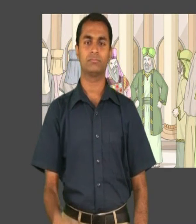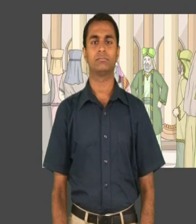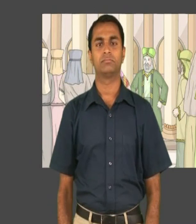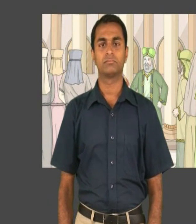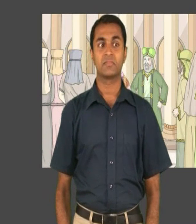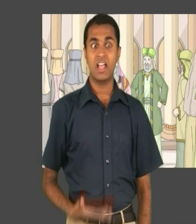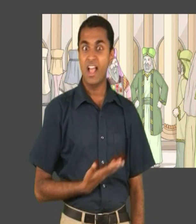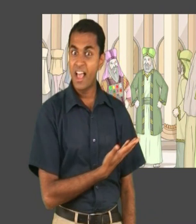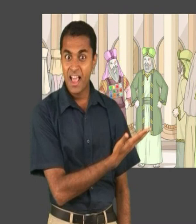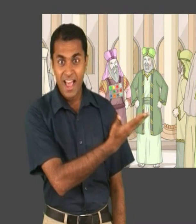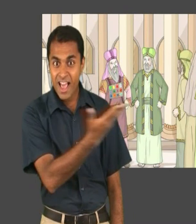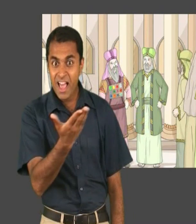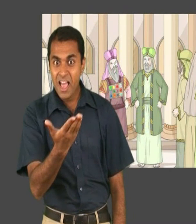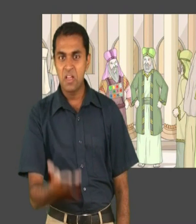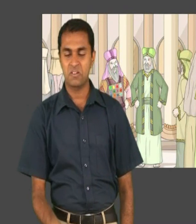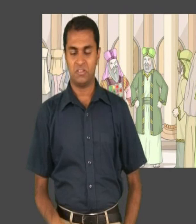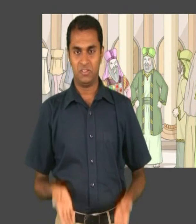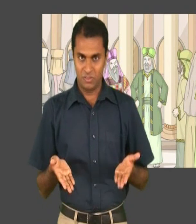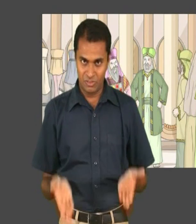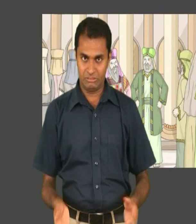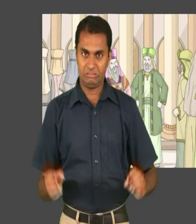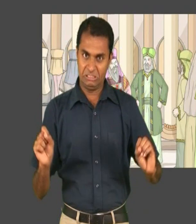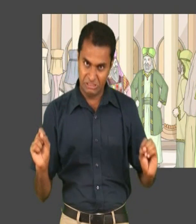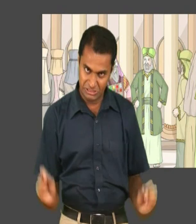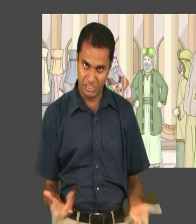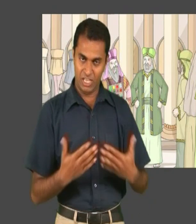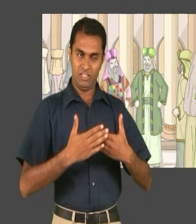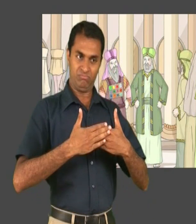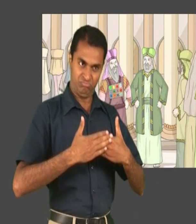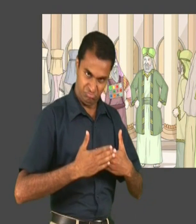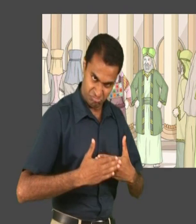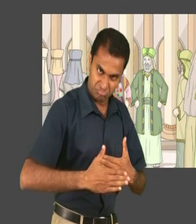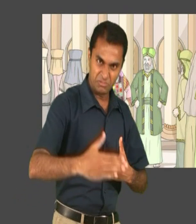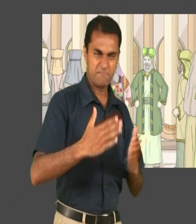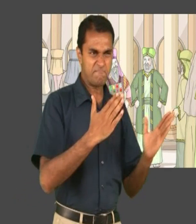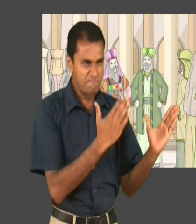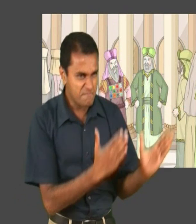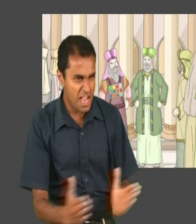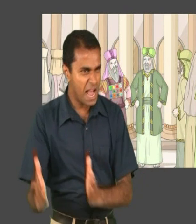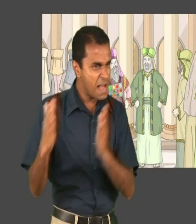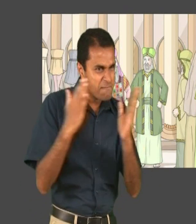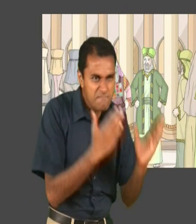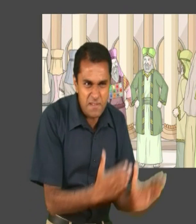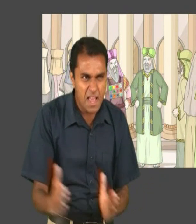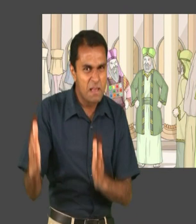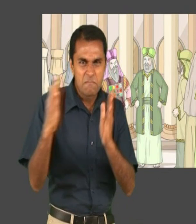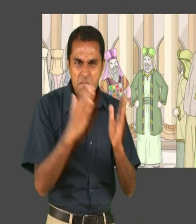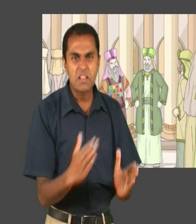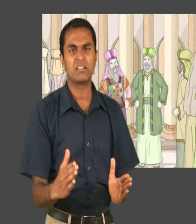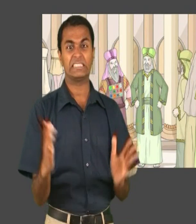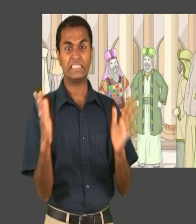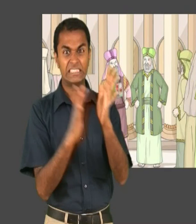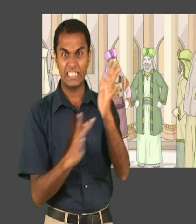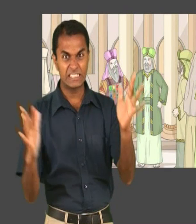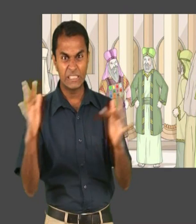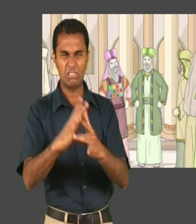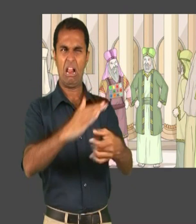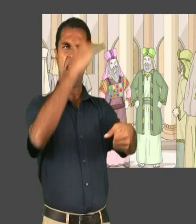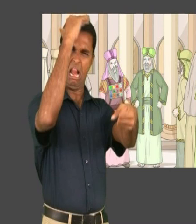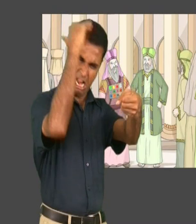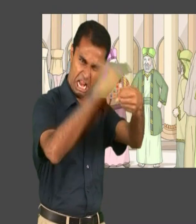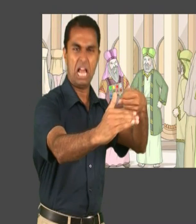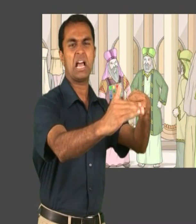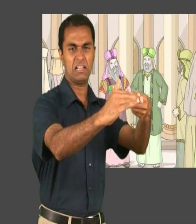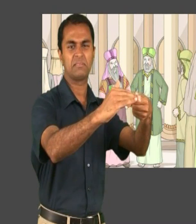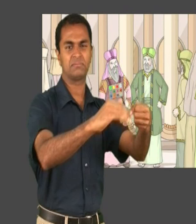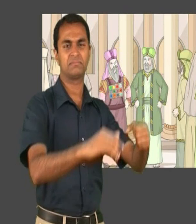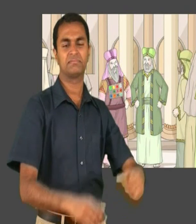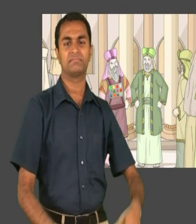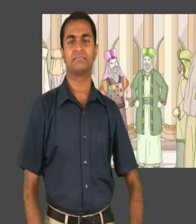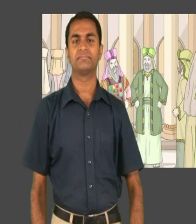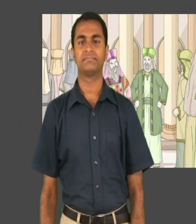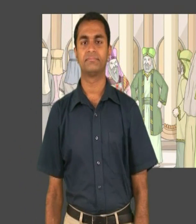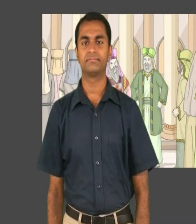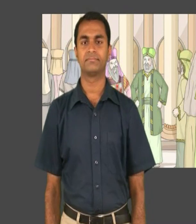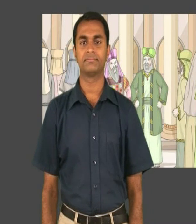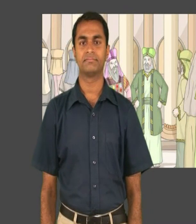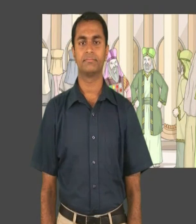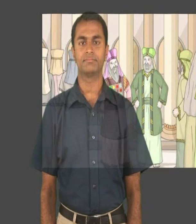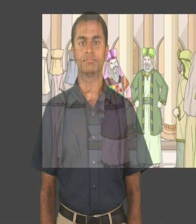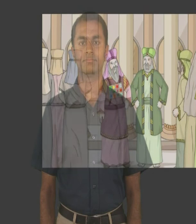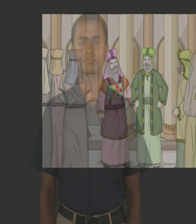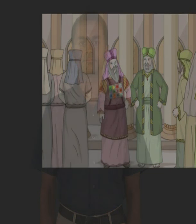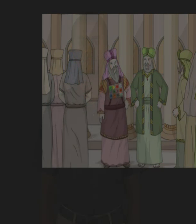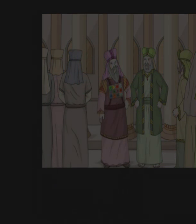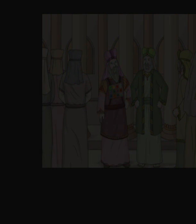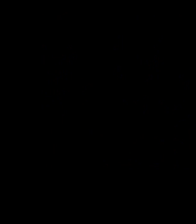So from that day on they plotted to kill Him.